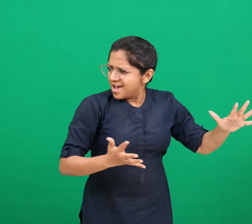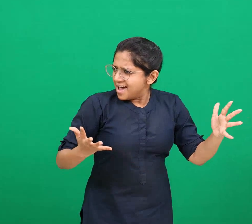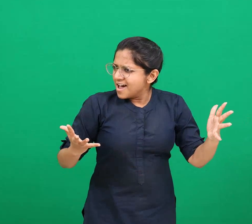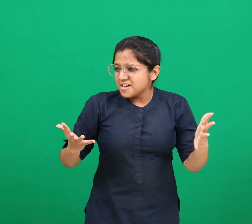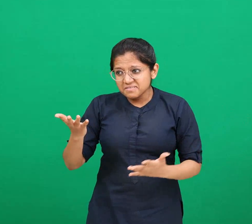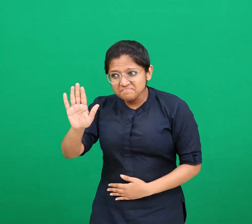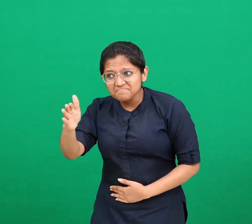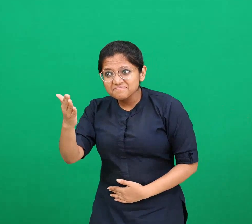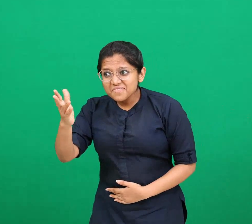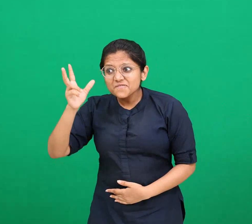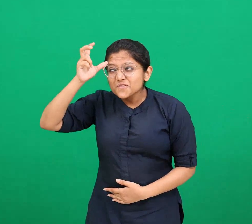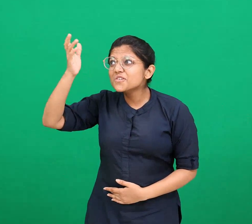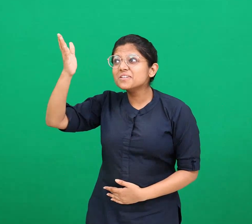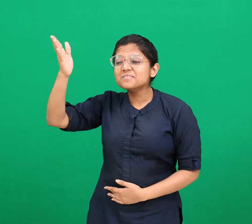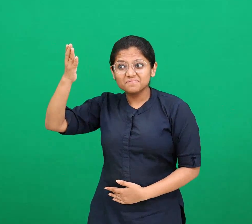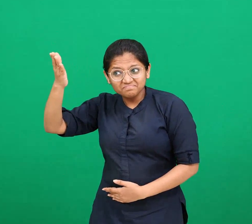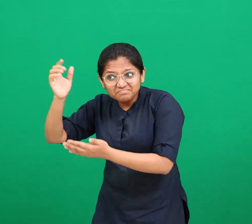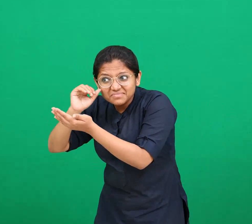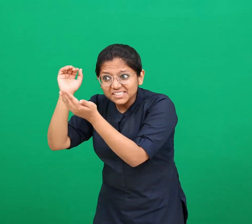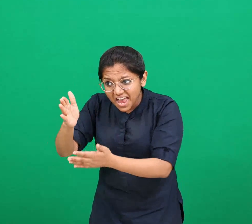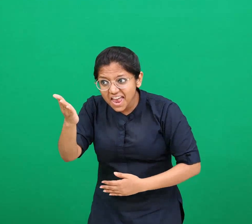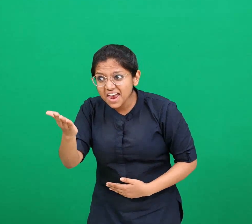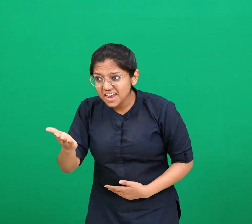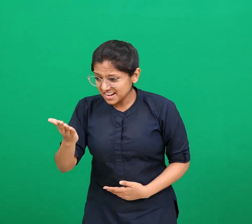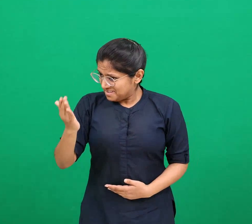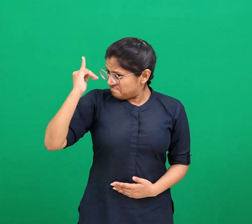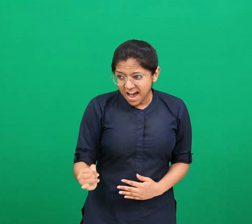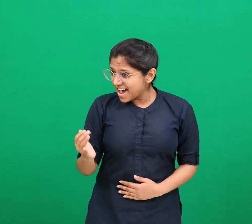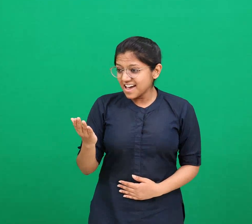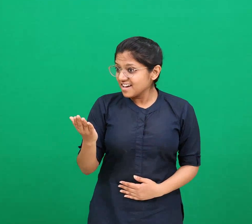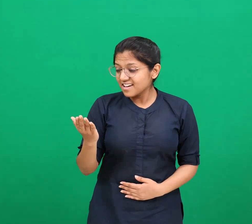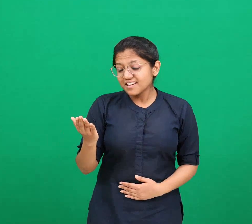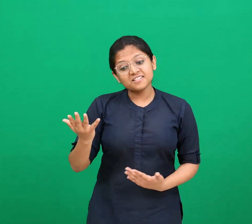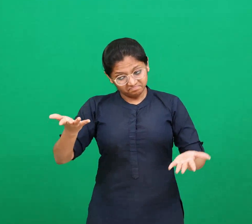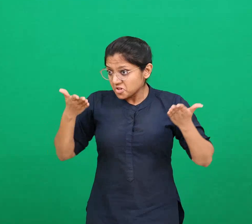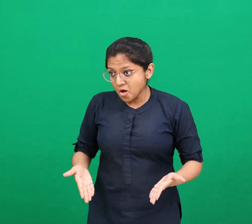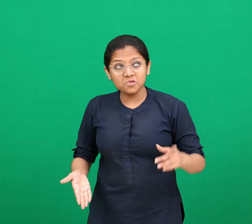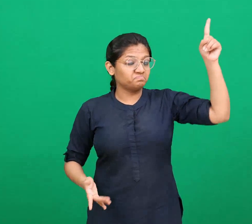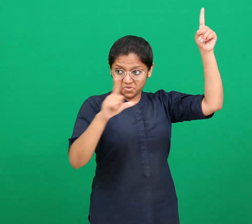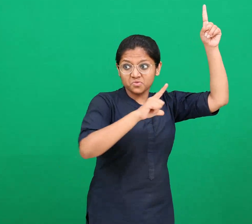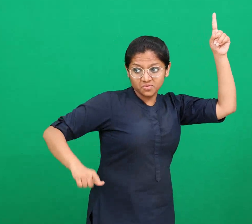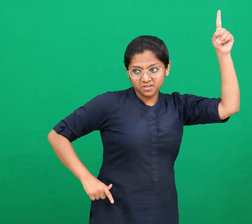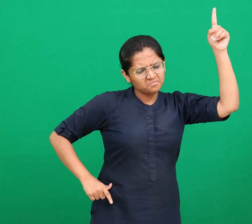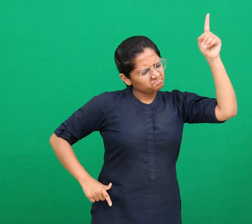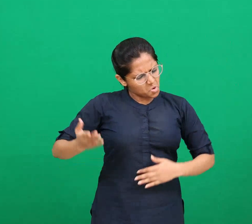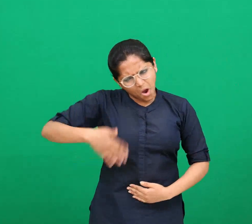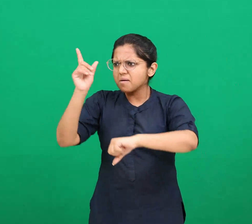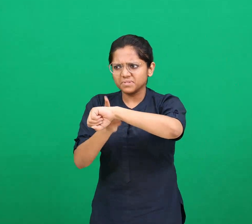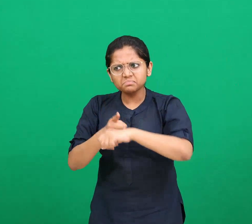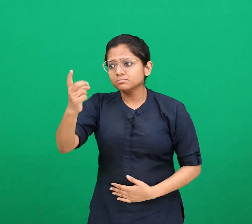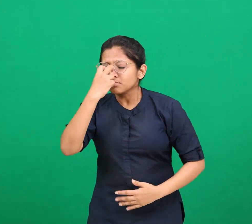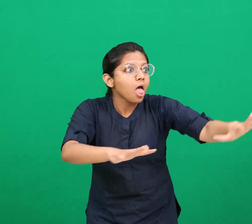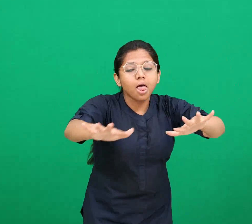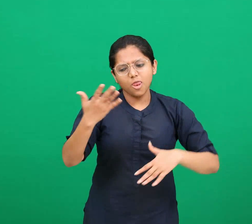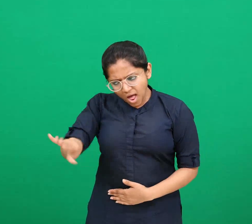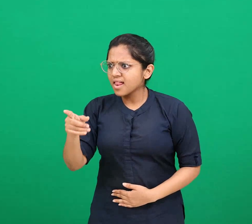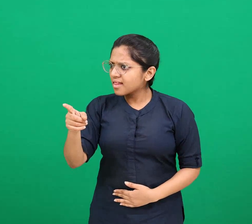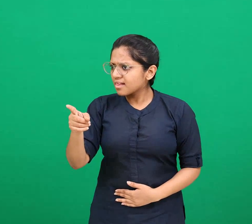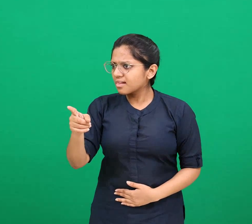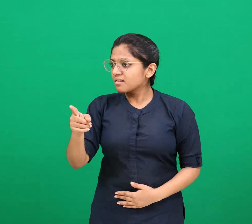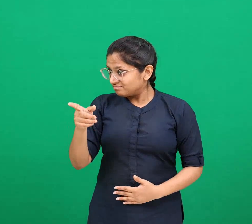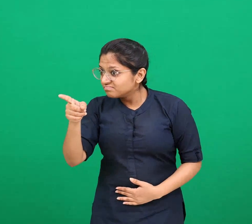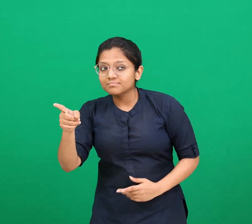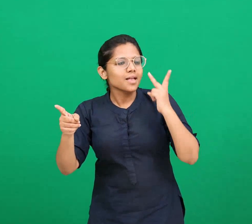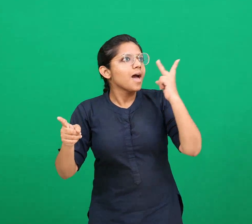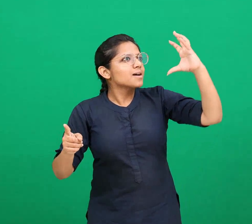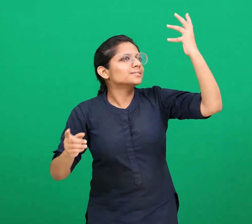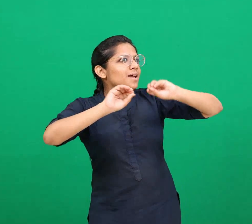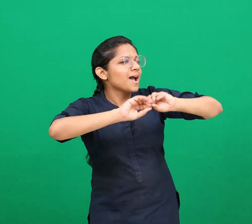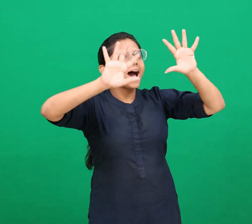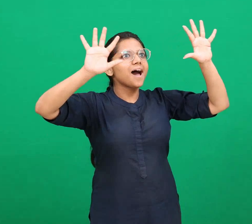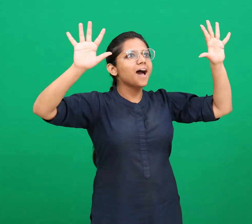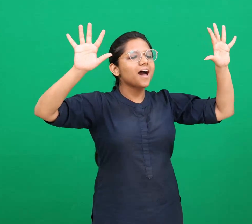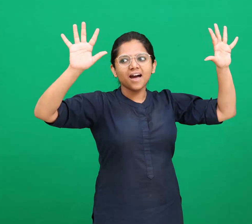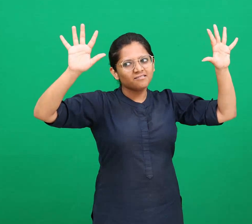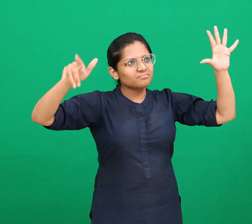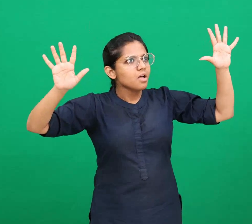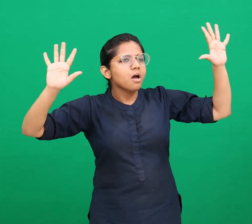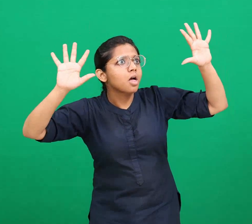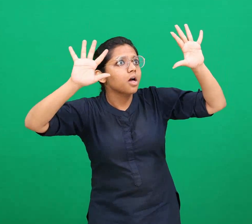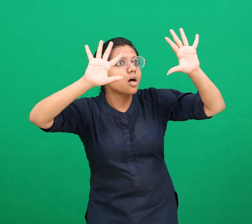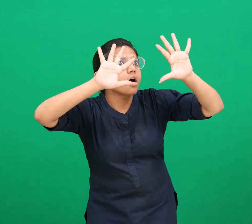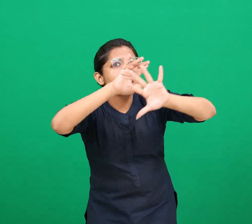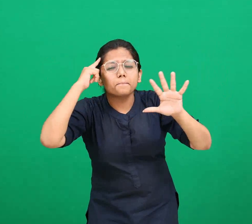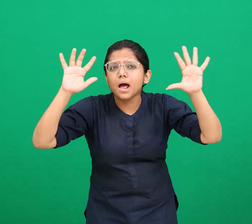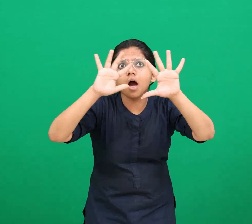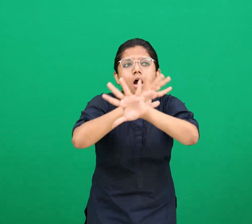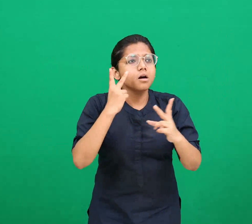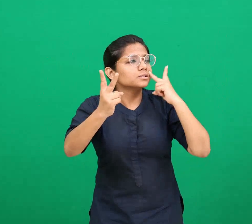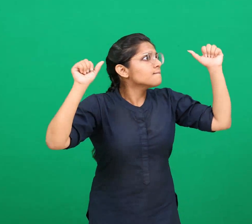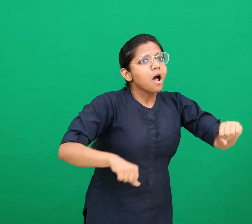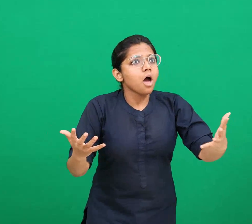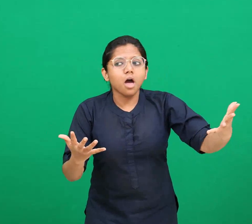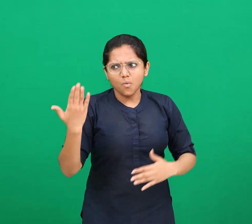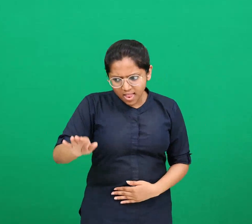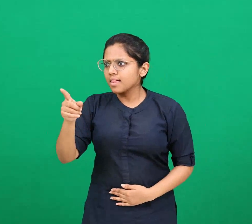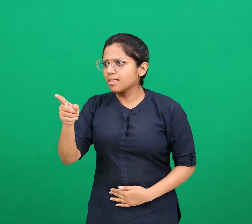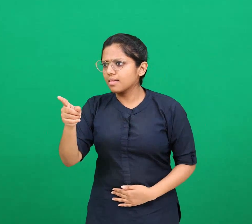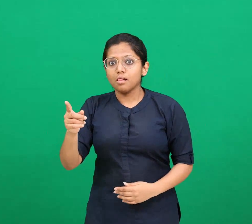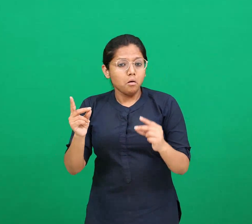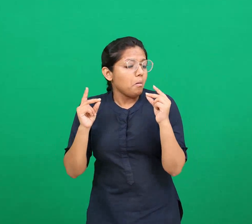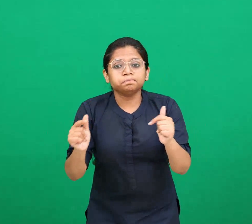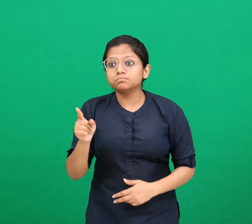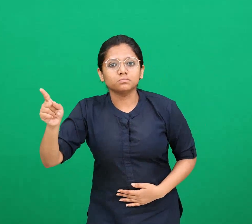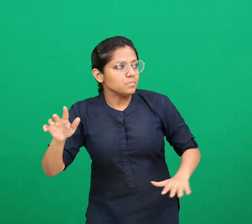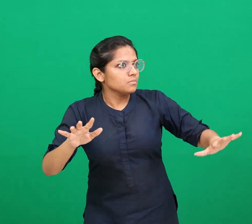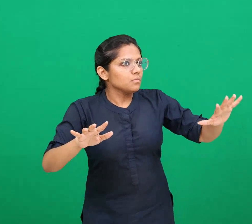Now look, the hand of the Lord is against you, and for a time you will be blind and unable to see the light of the sun."